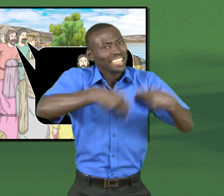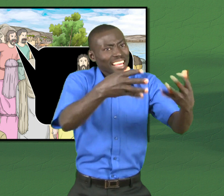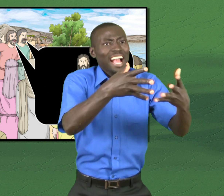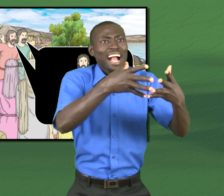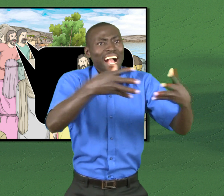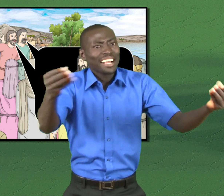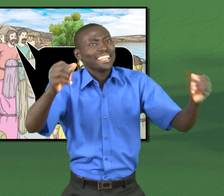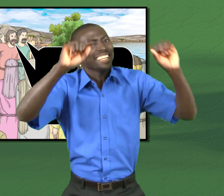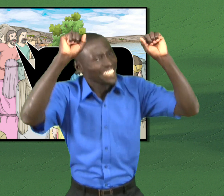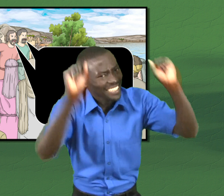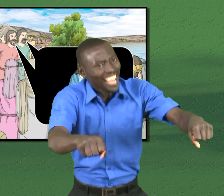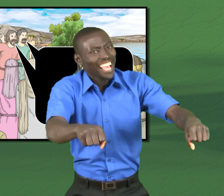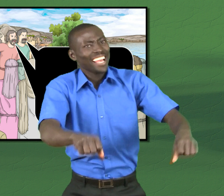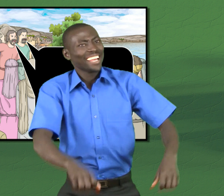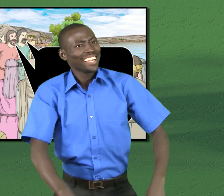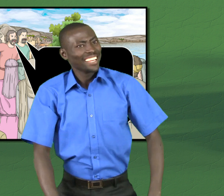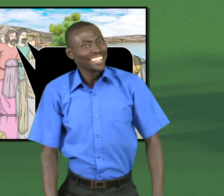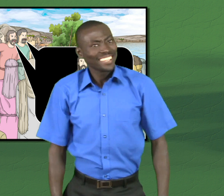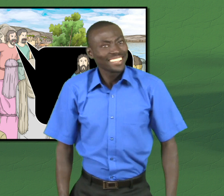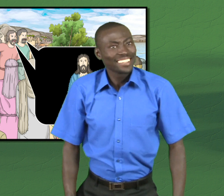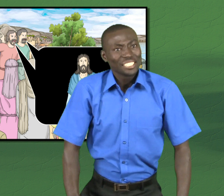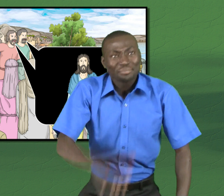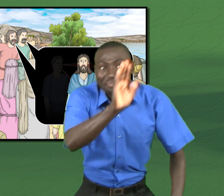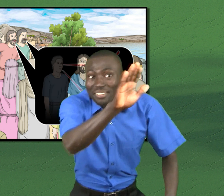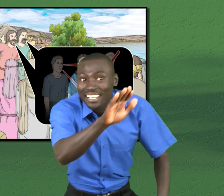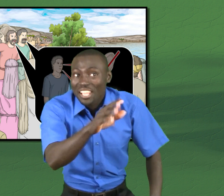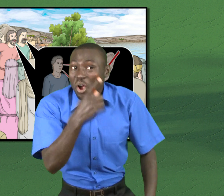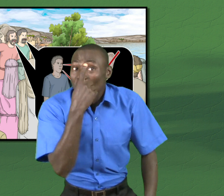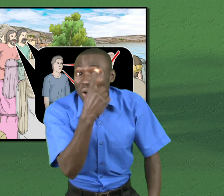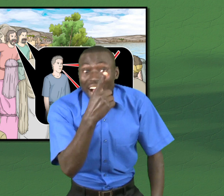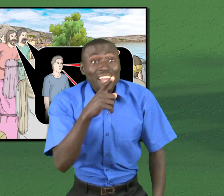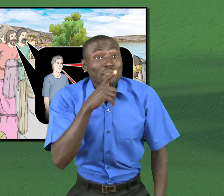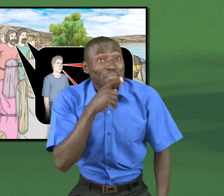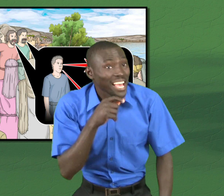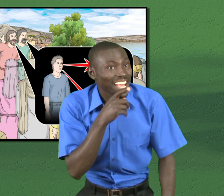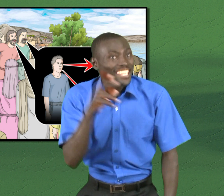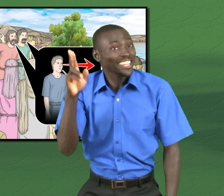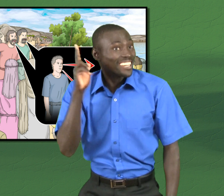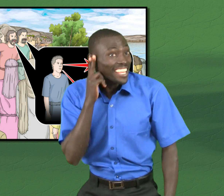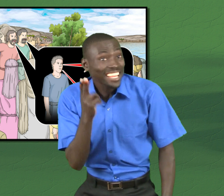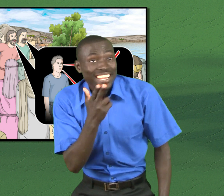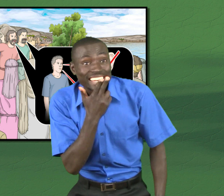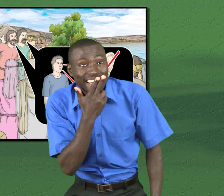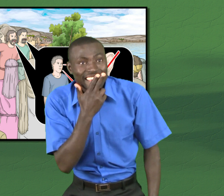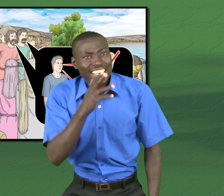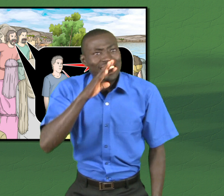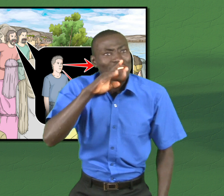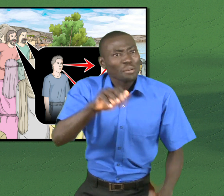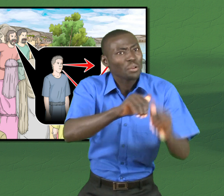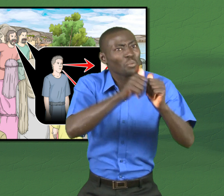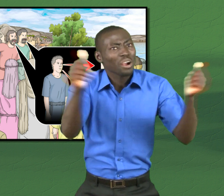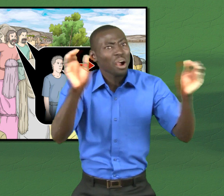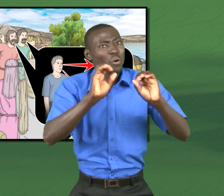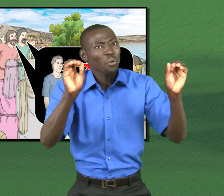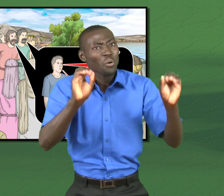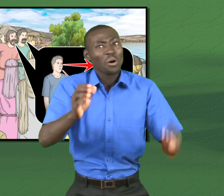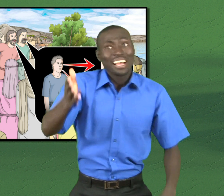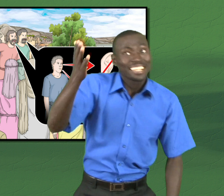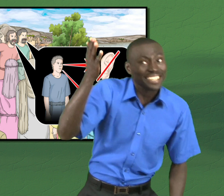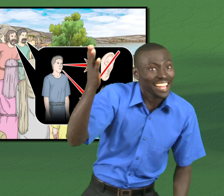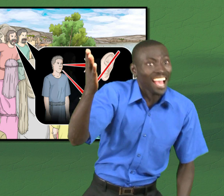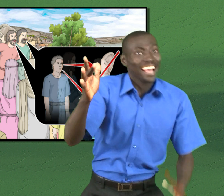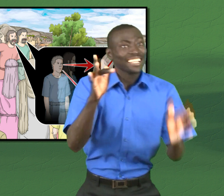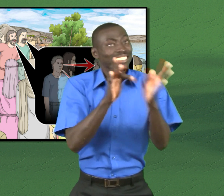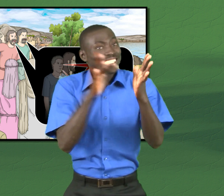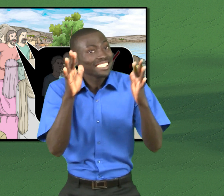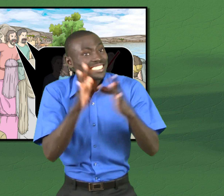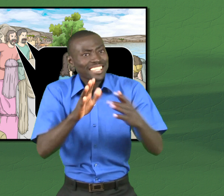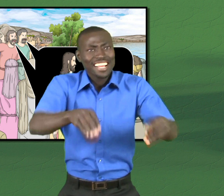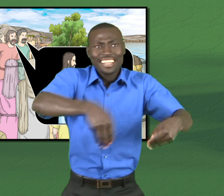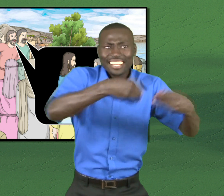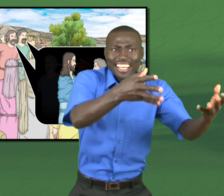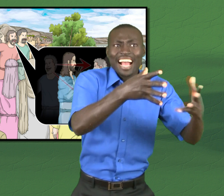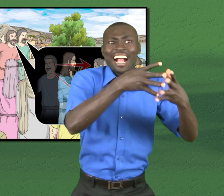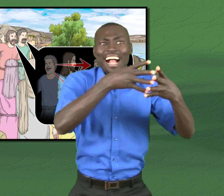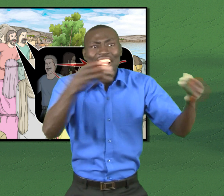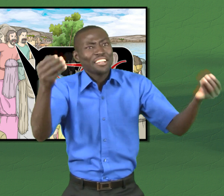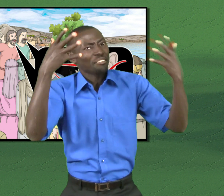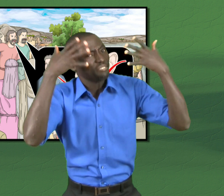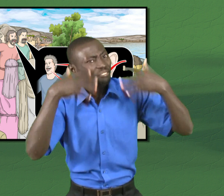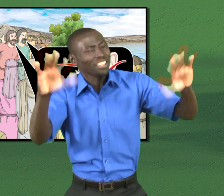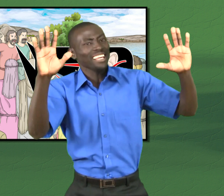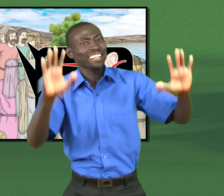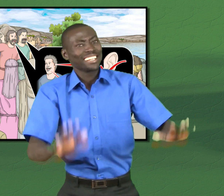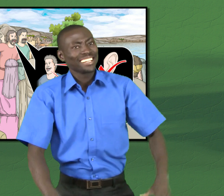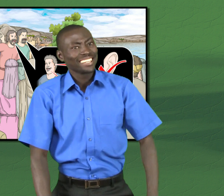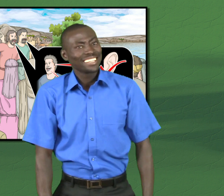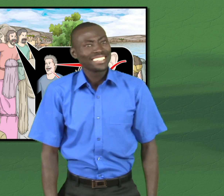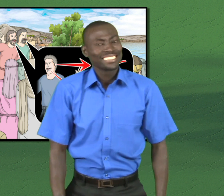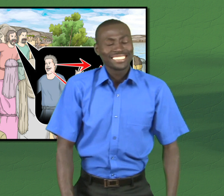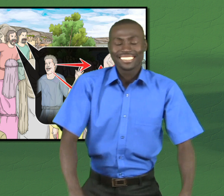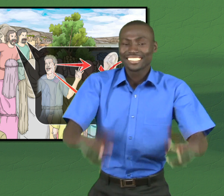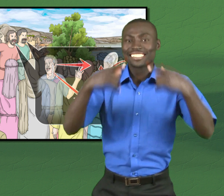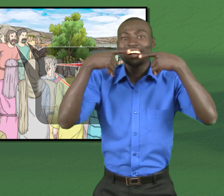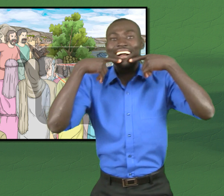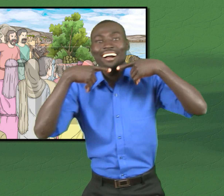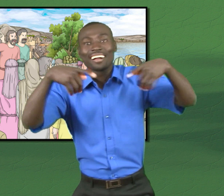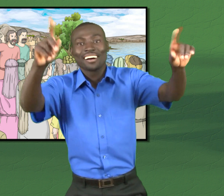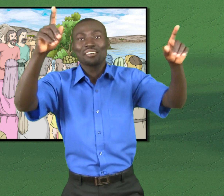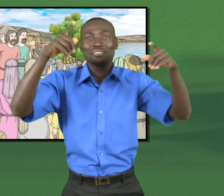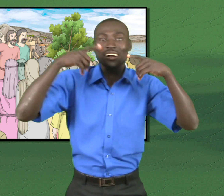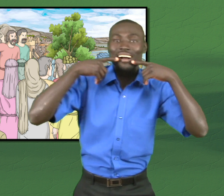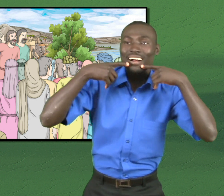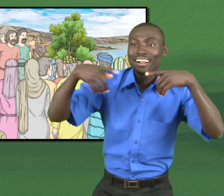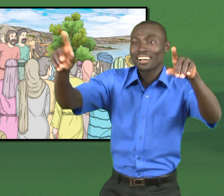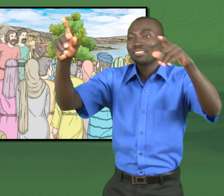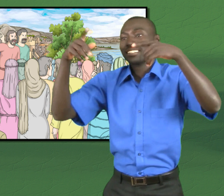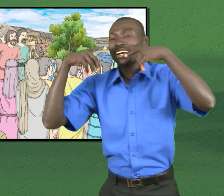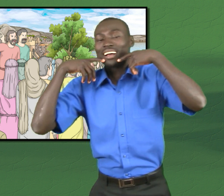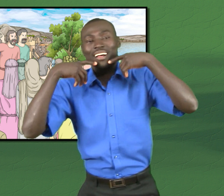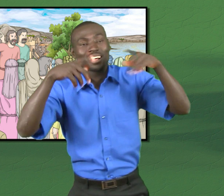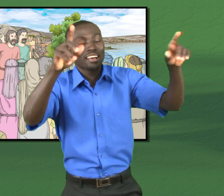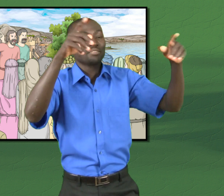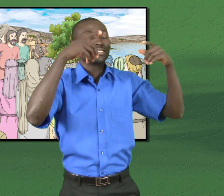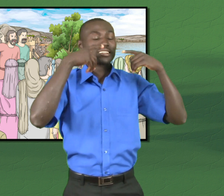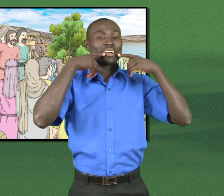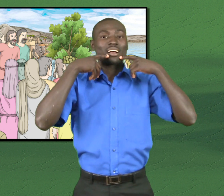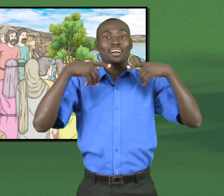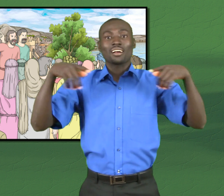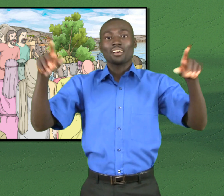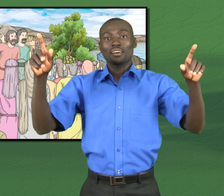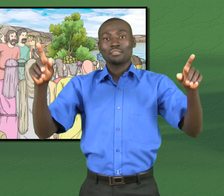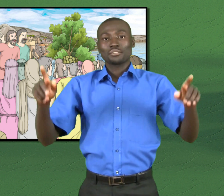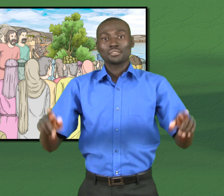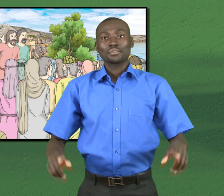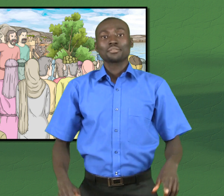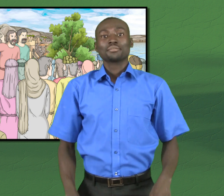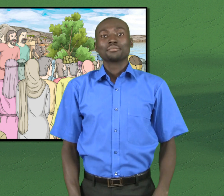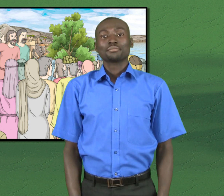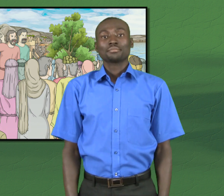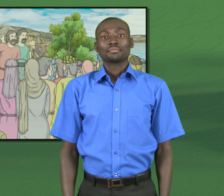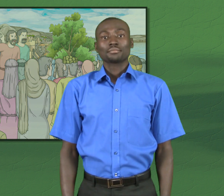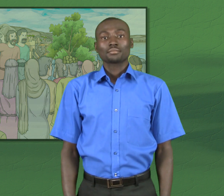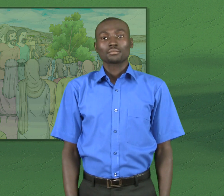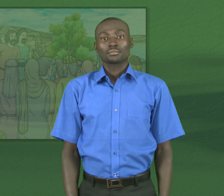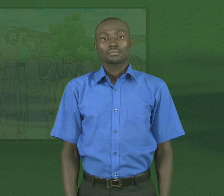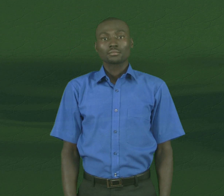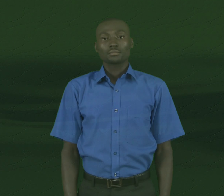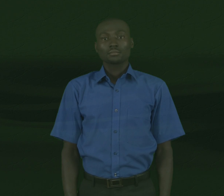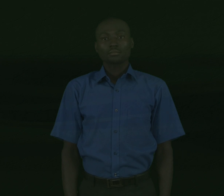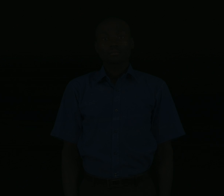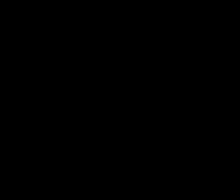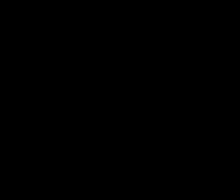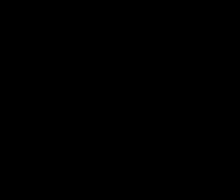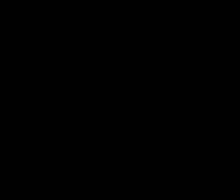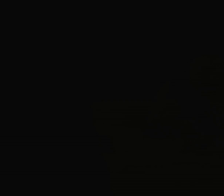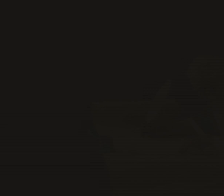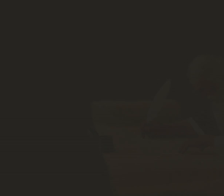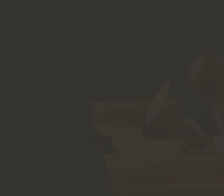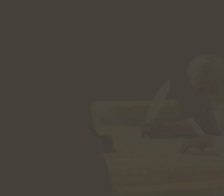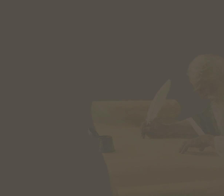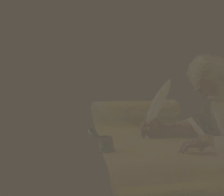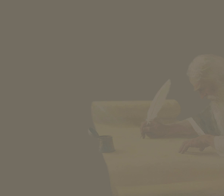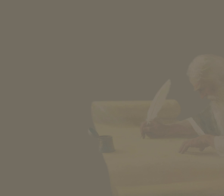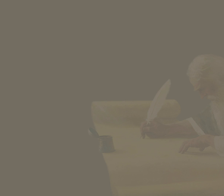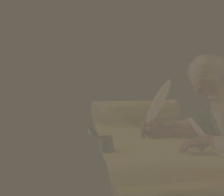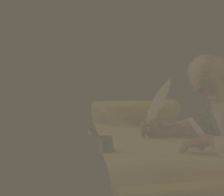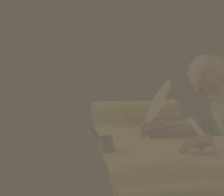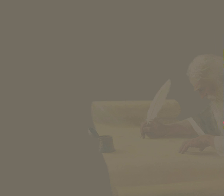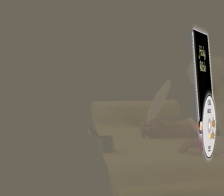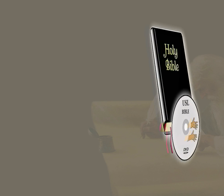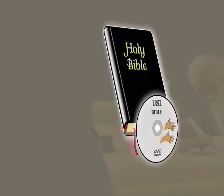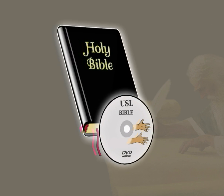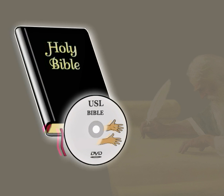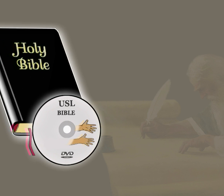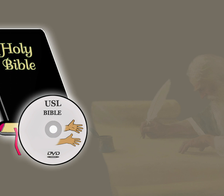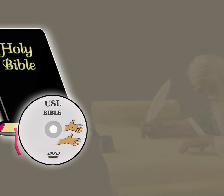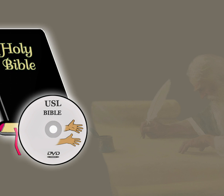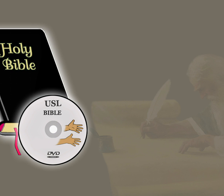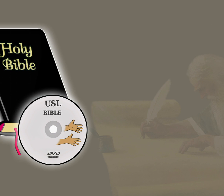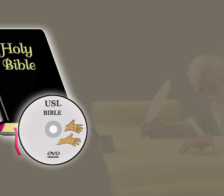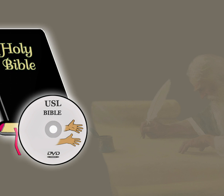He makes even the deaf hear and the mute speak!”